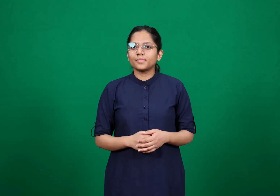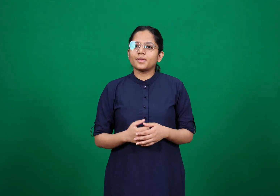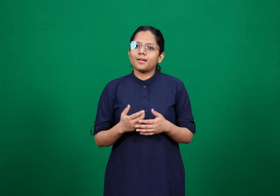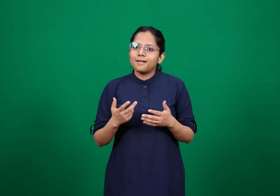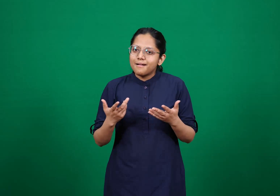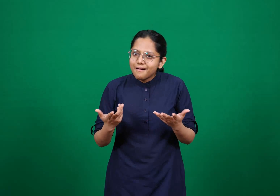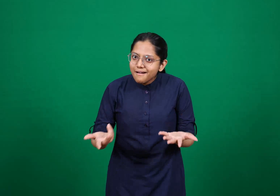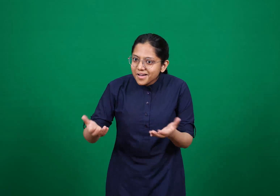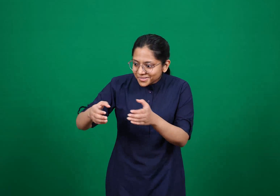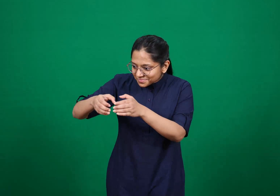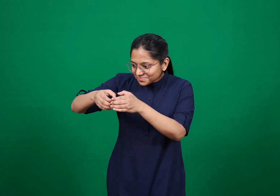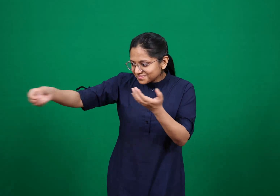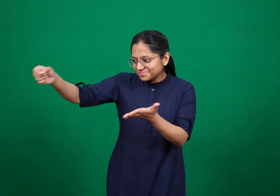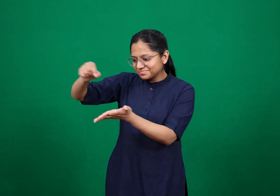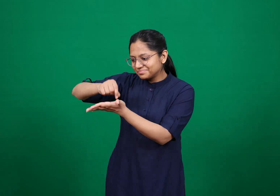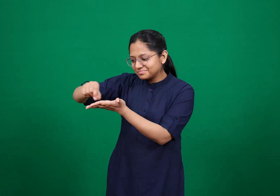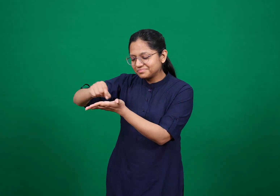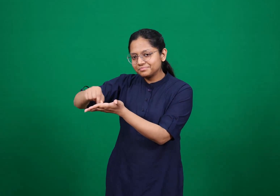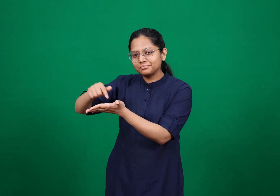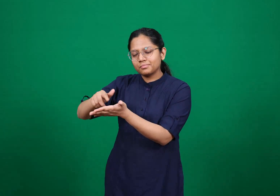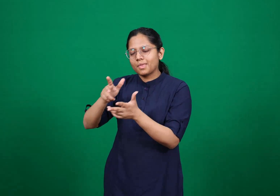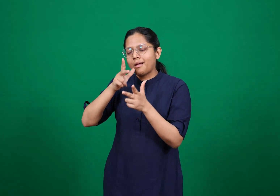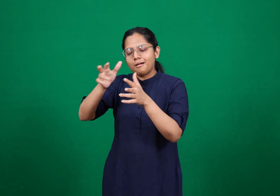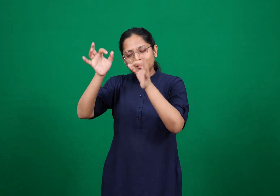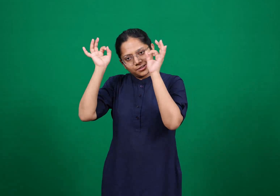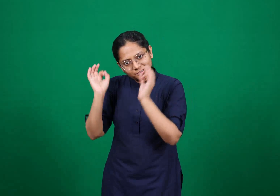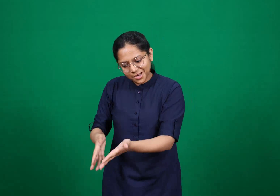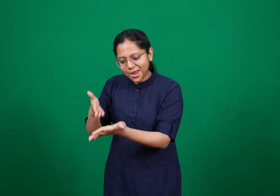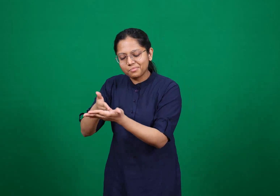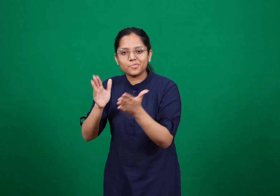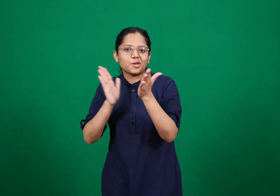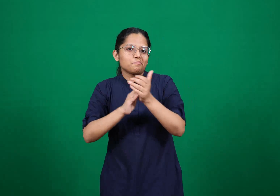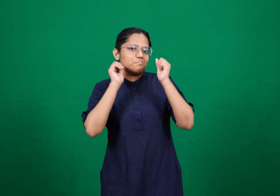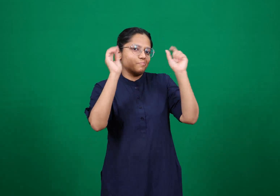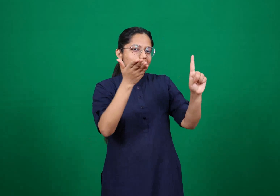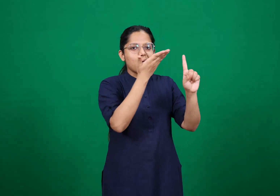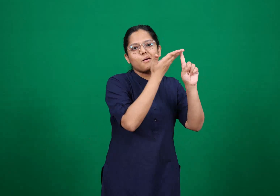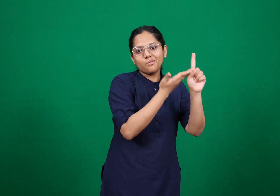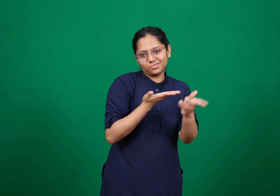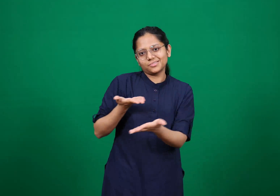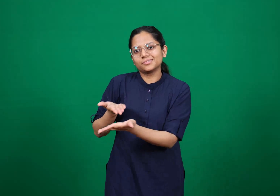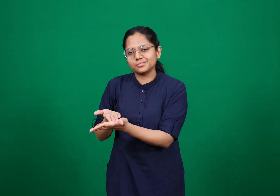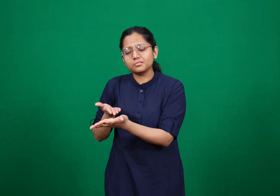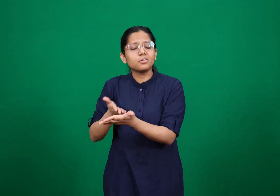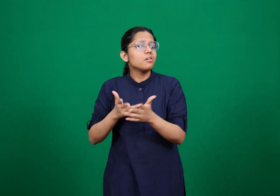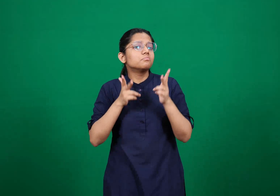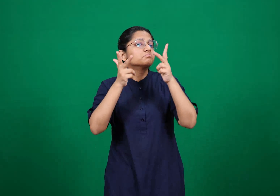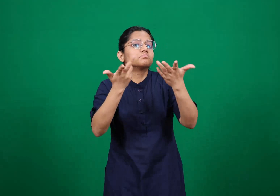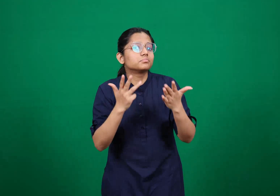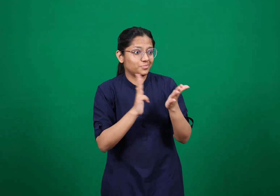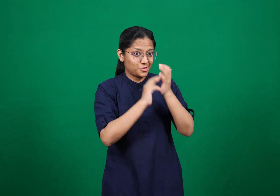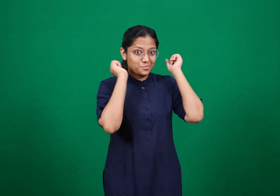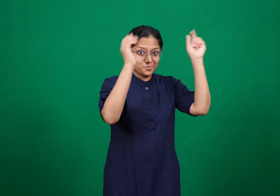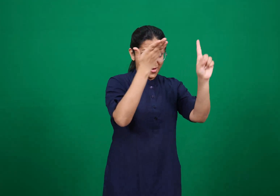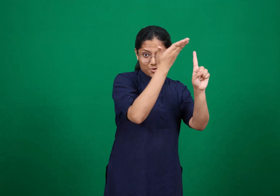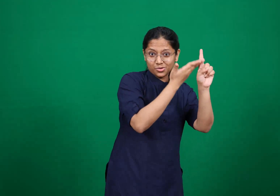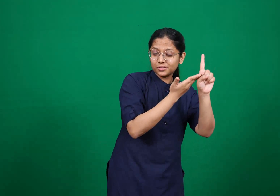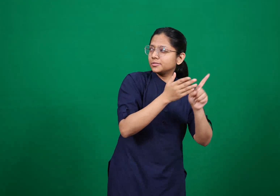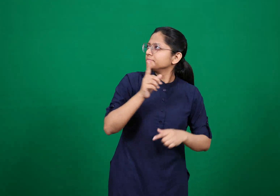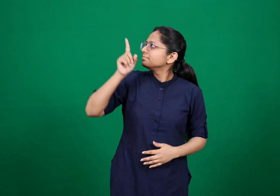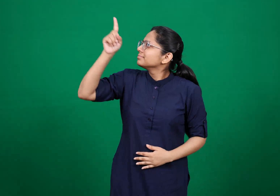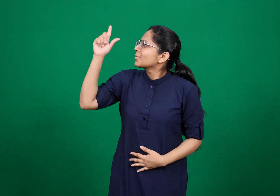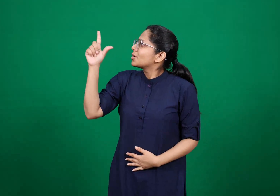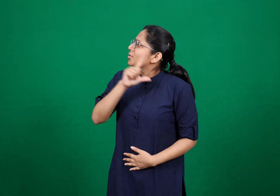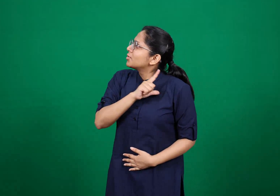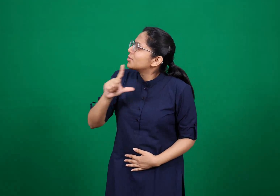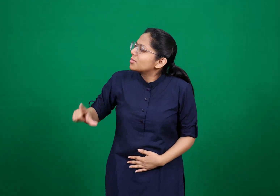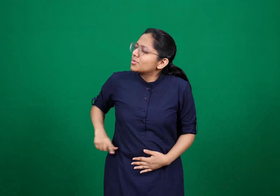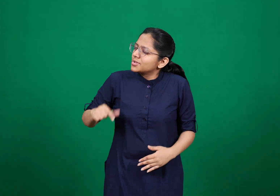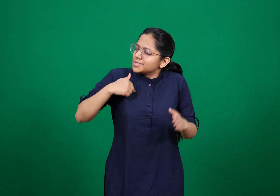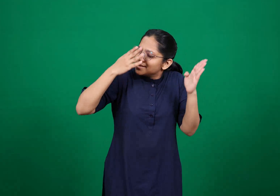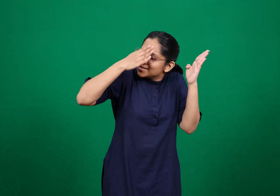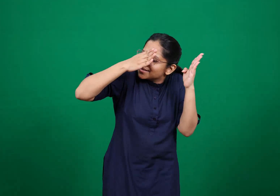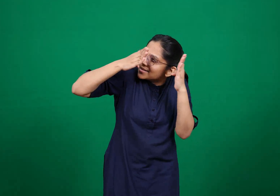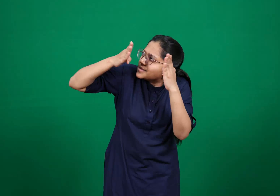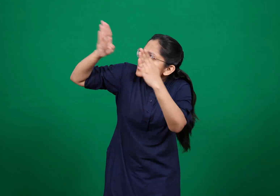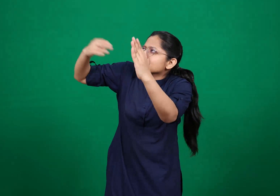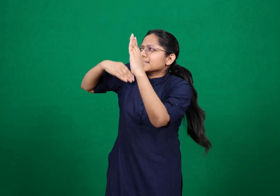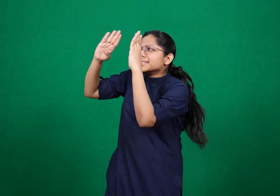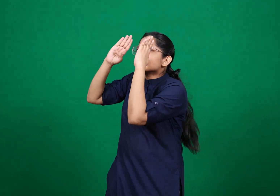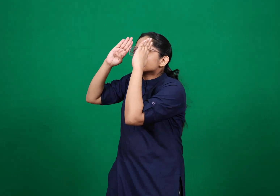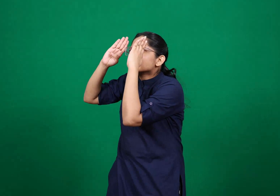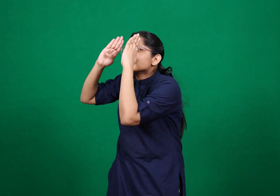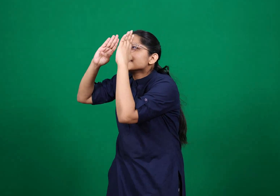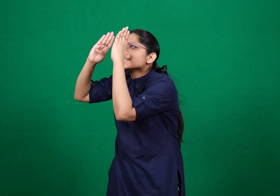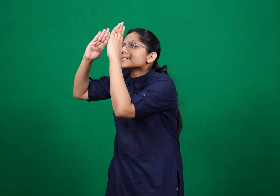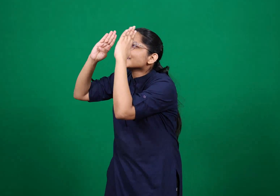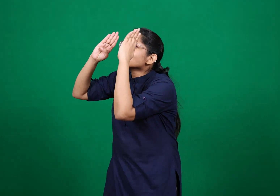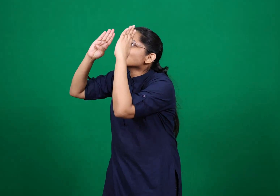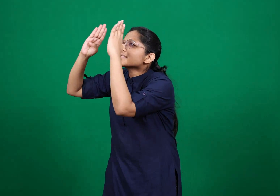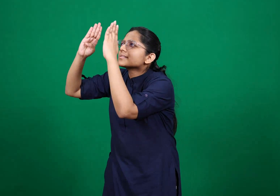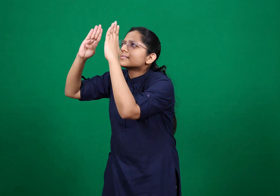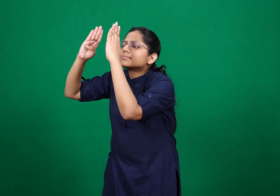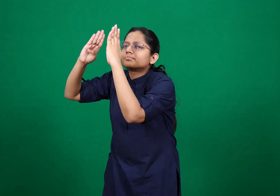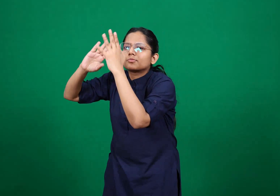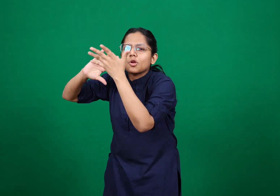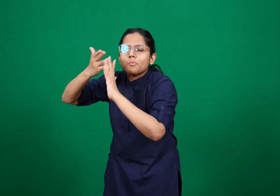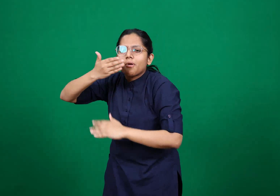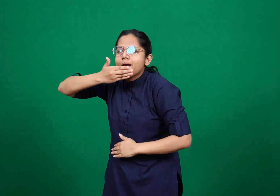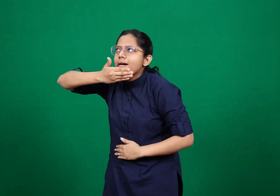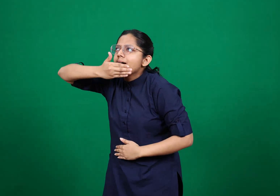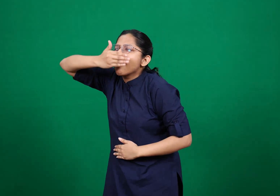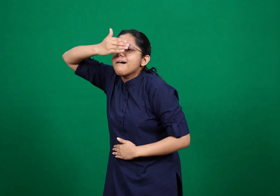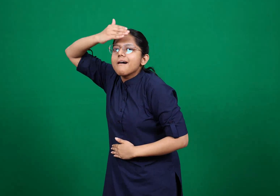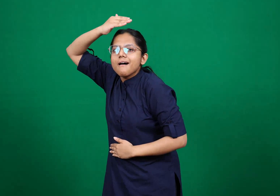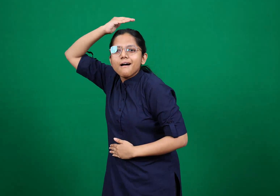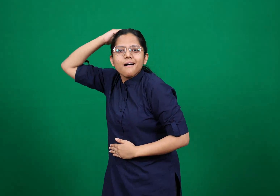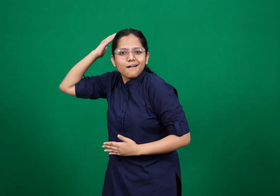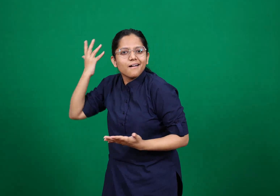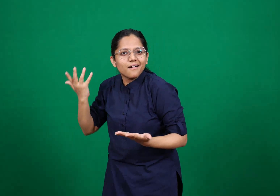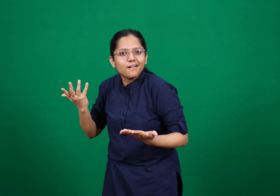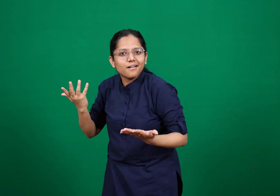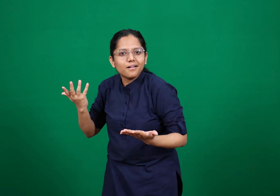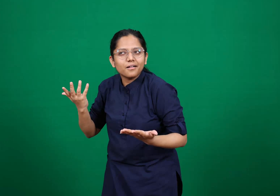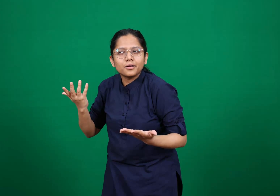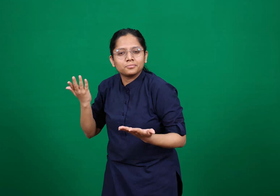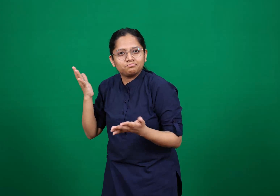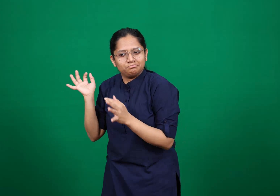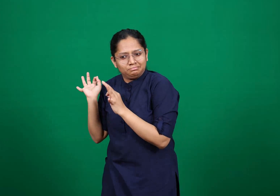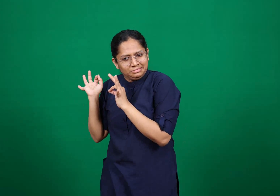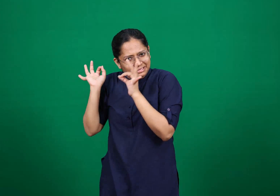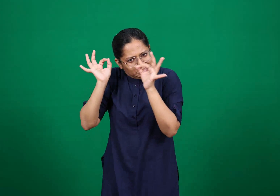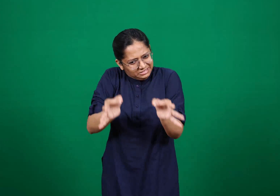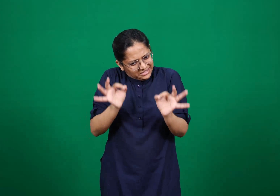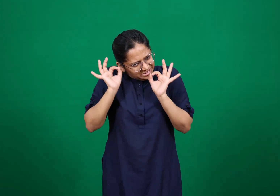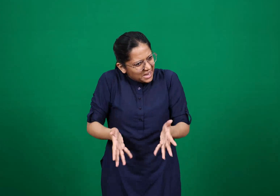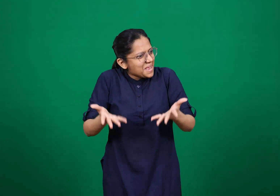But whenever anyone turns to the Lord, the veil is taken away.